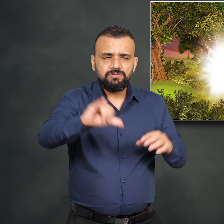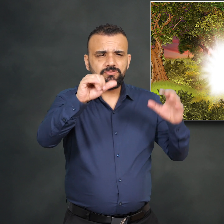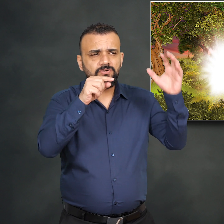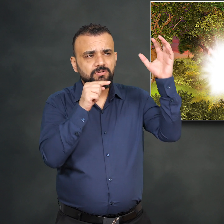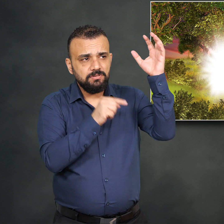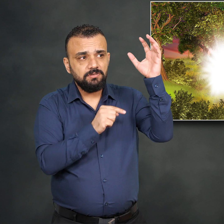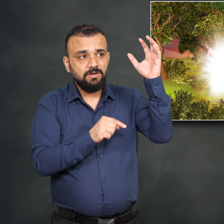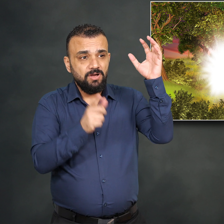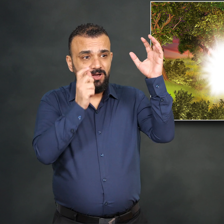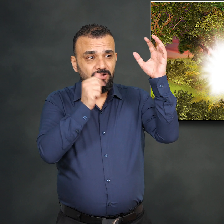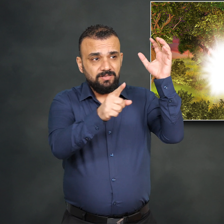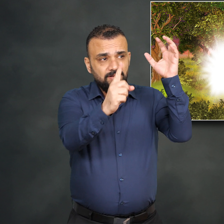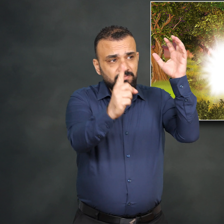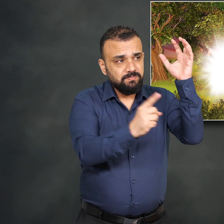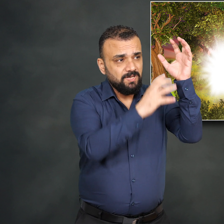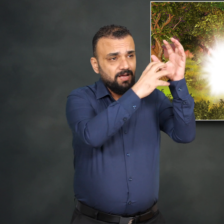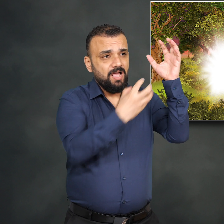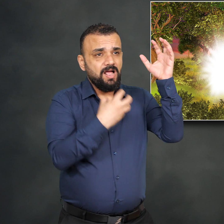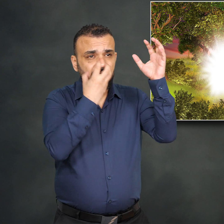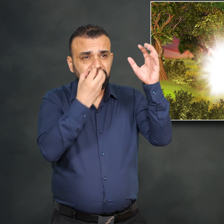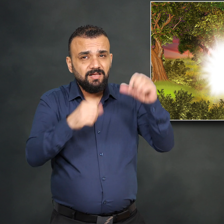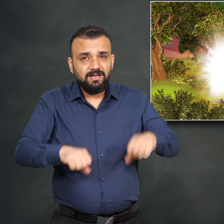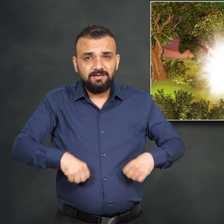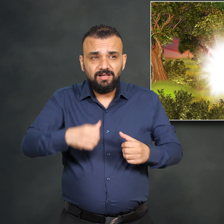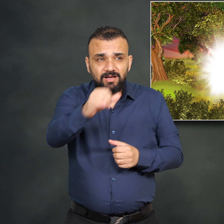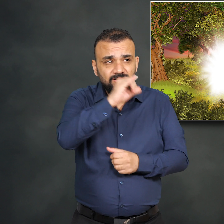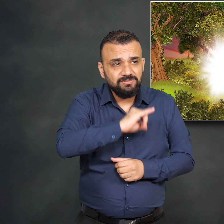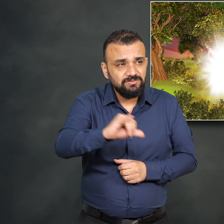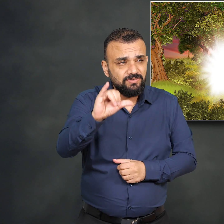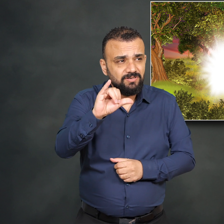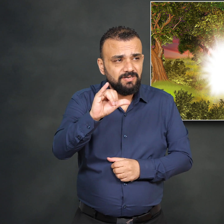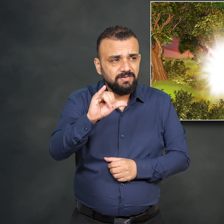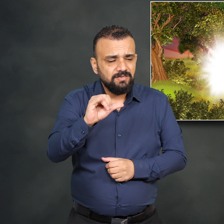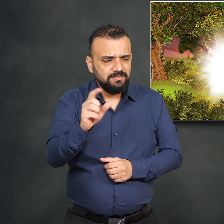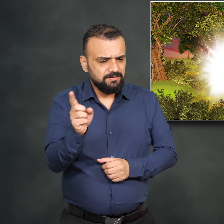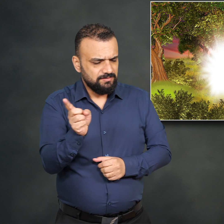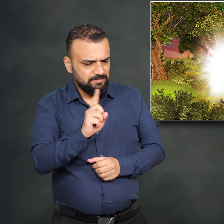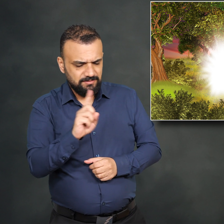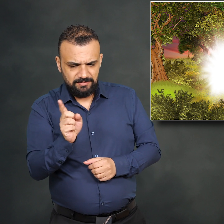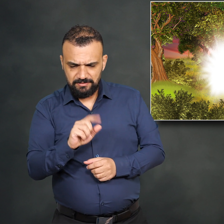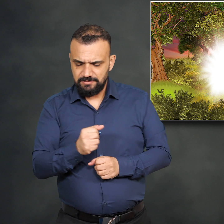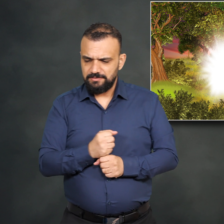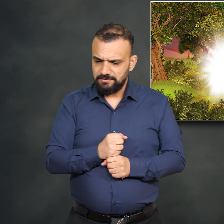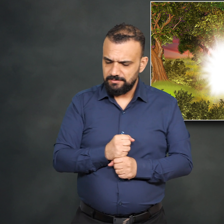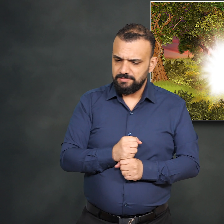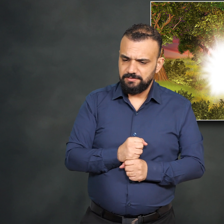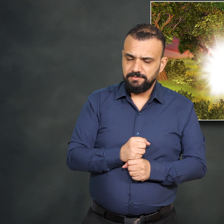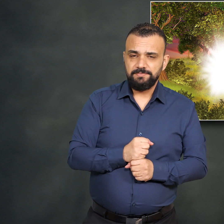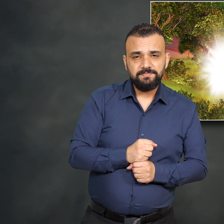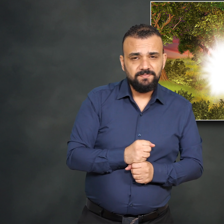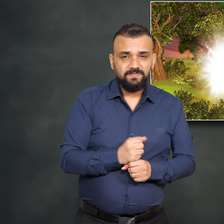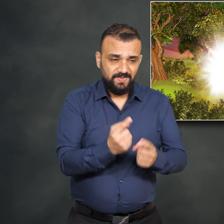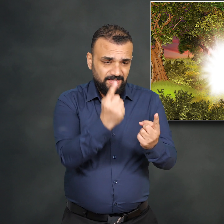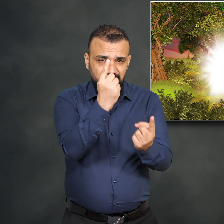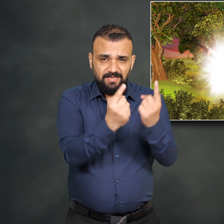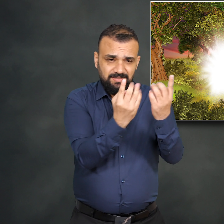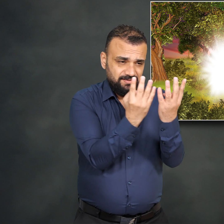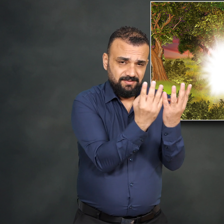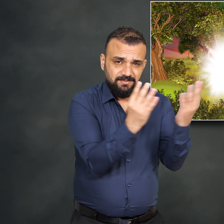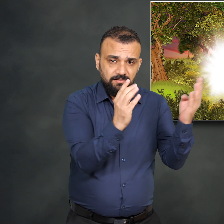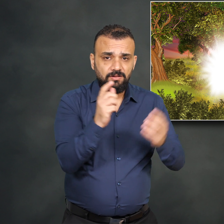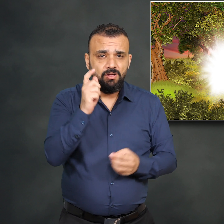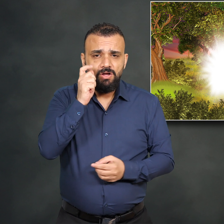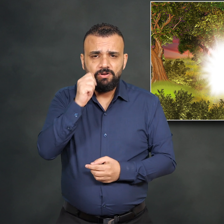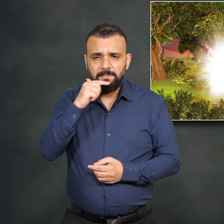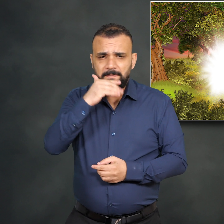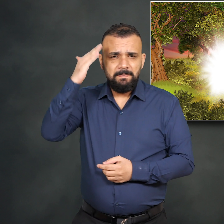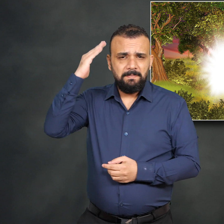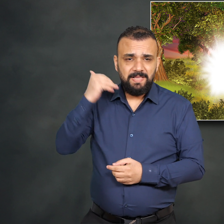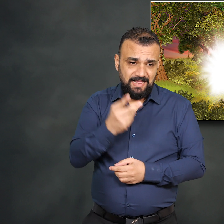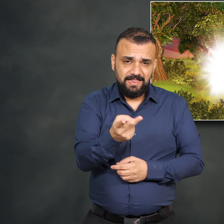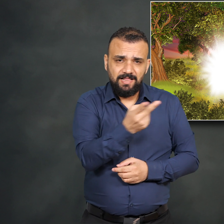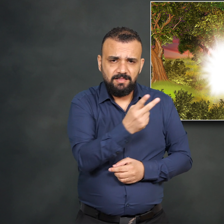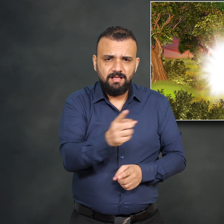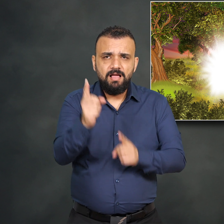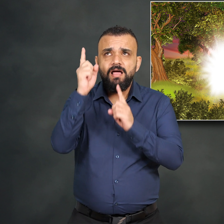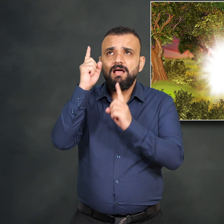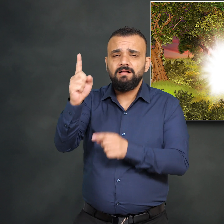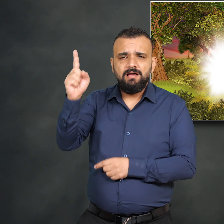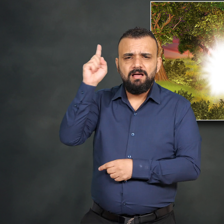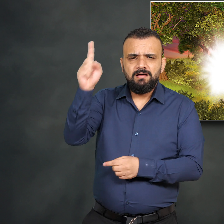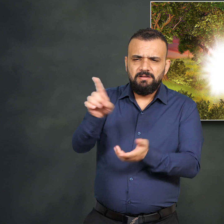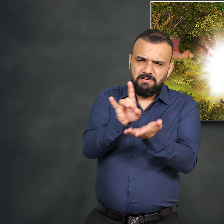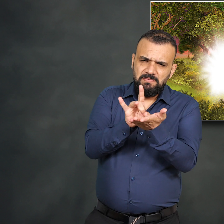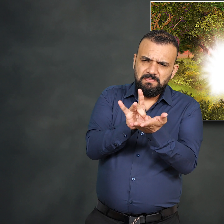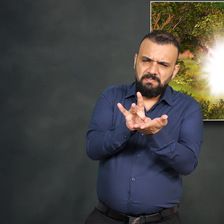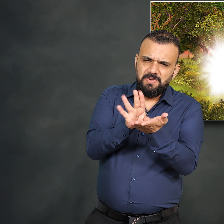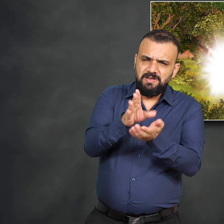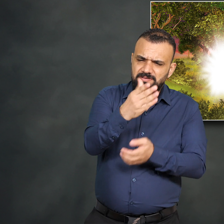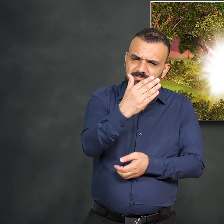And now, lest he reach out his hand and take also from the tree of life, and eat, and live forever...”